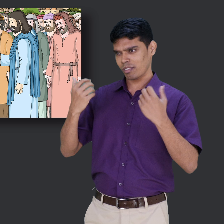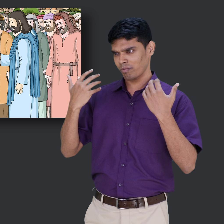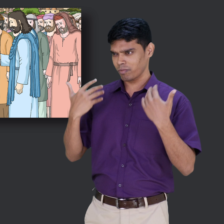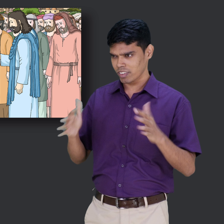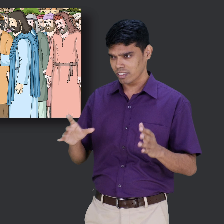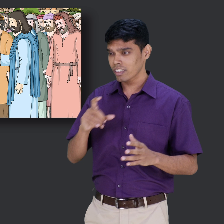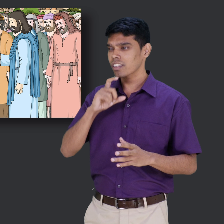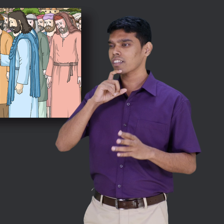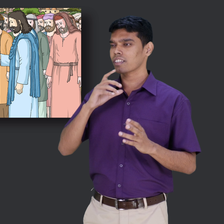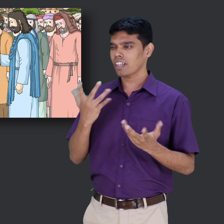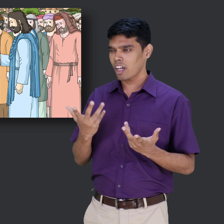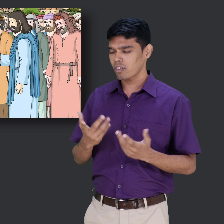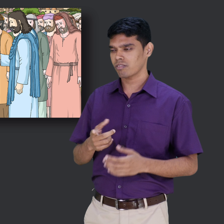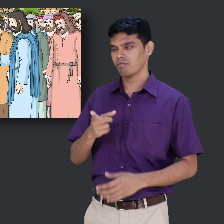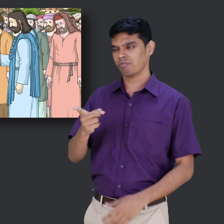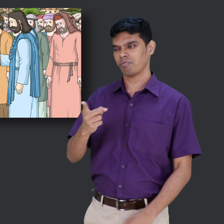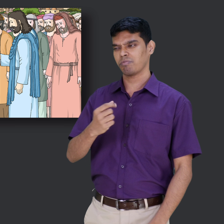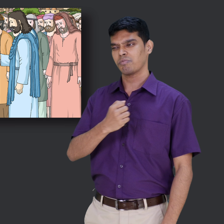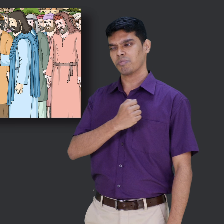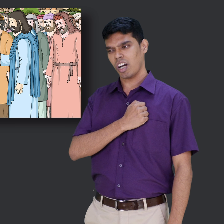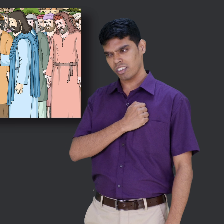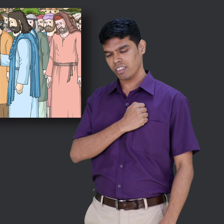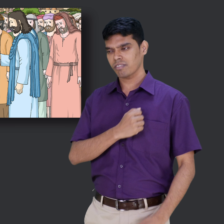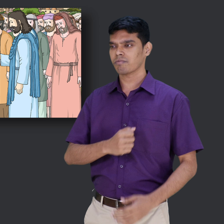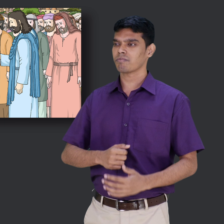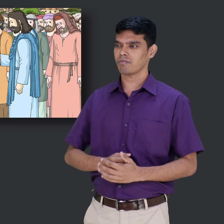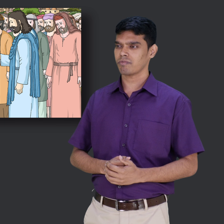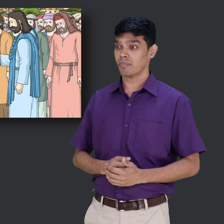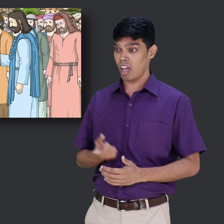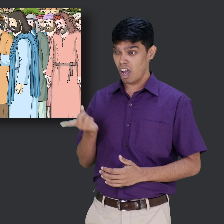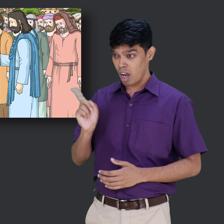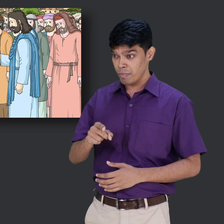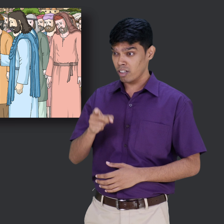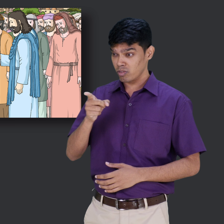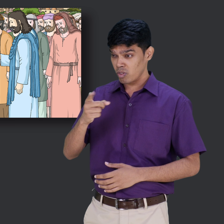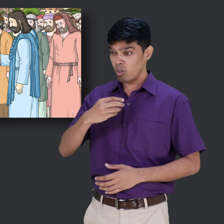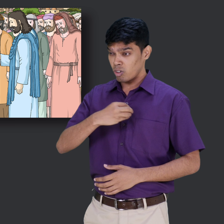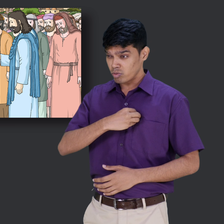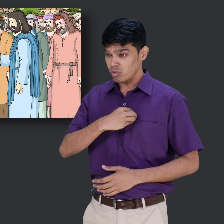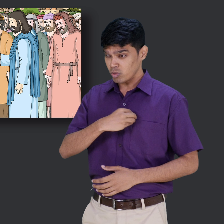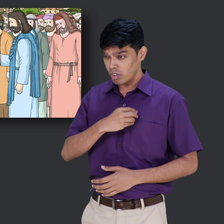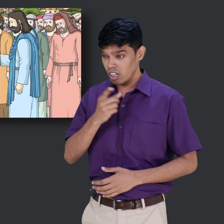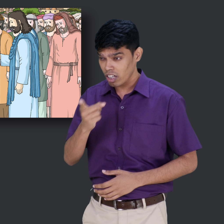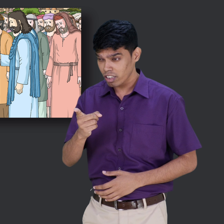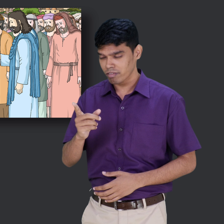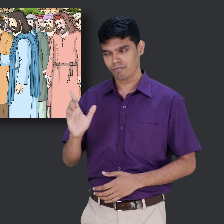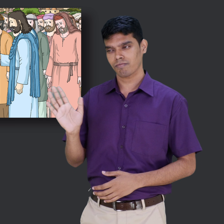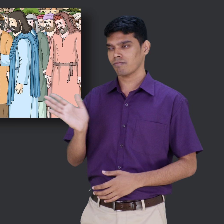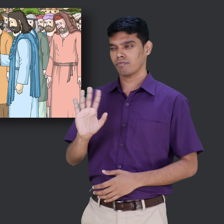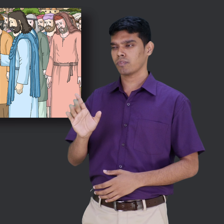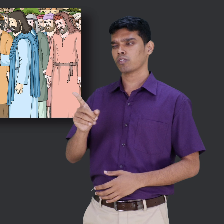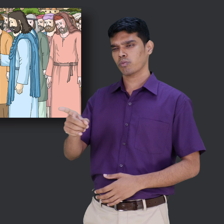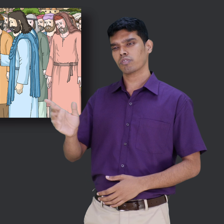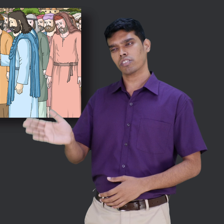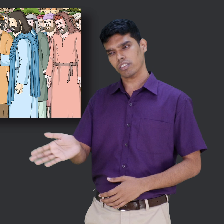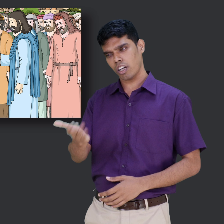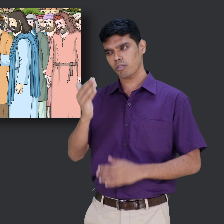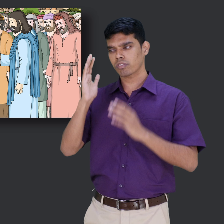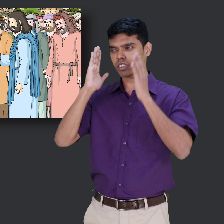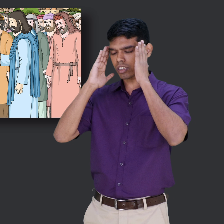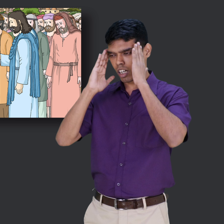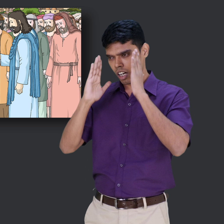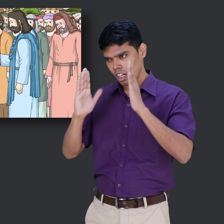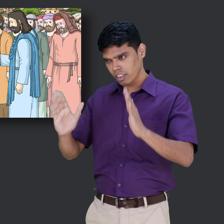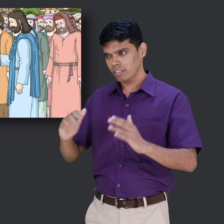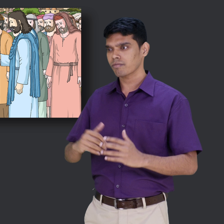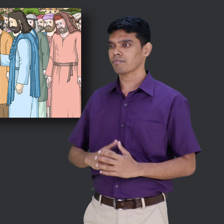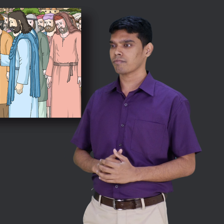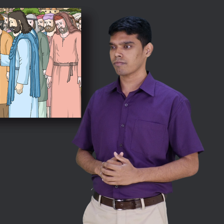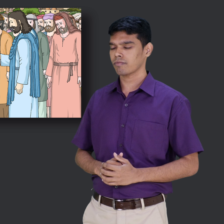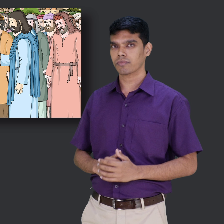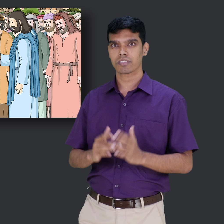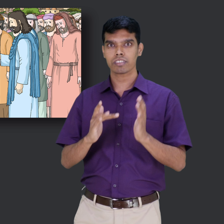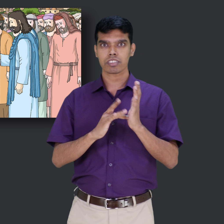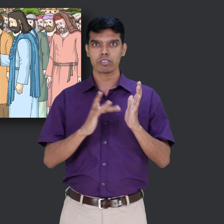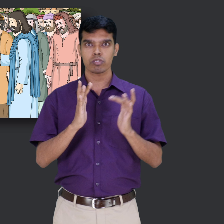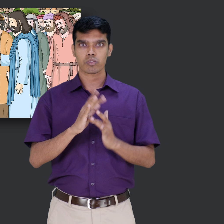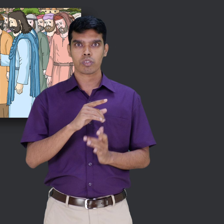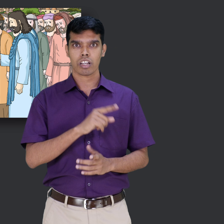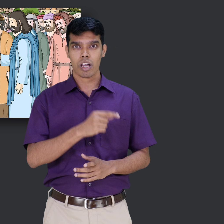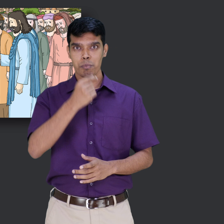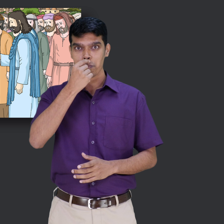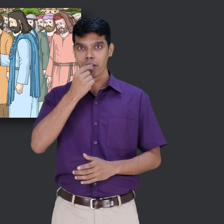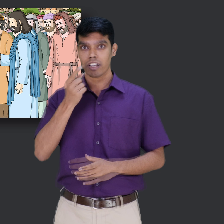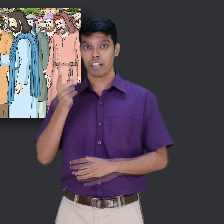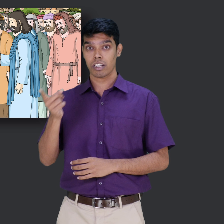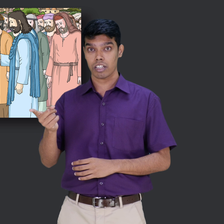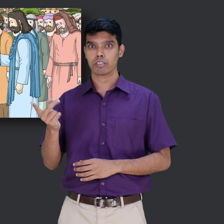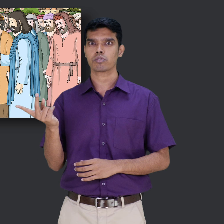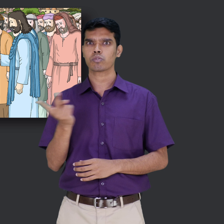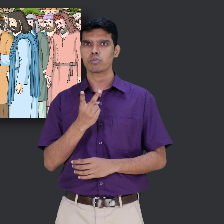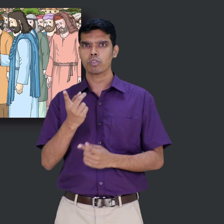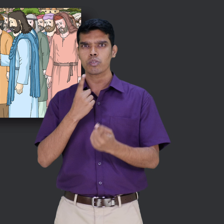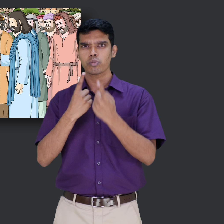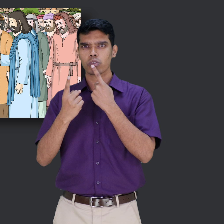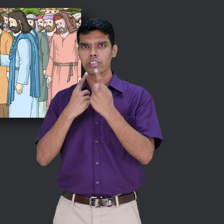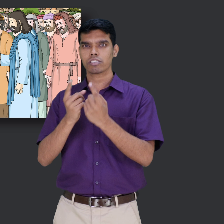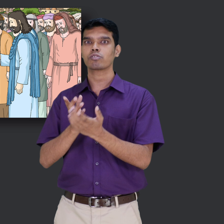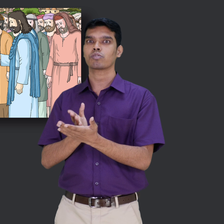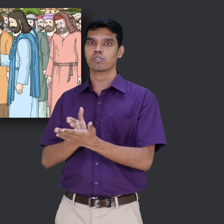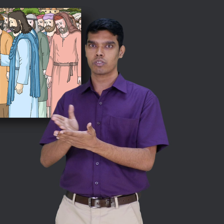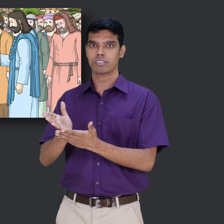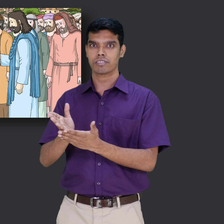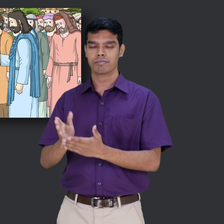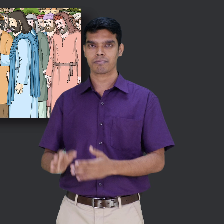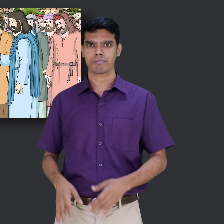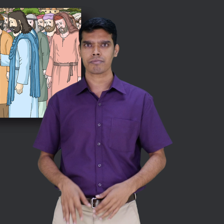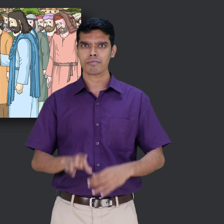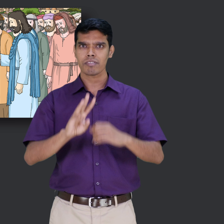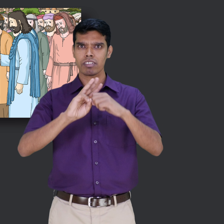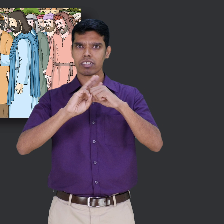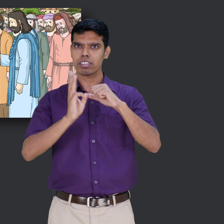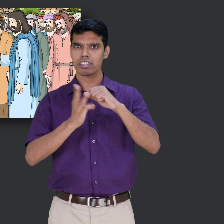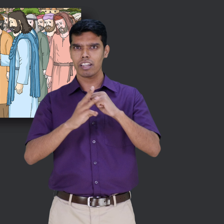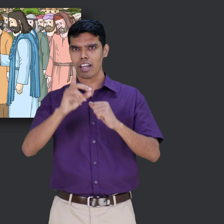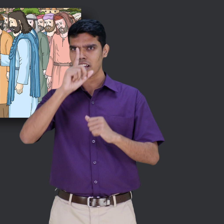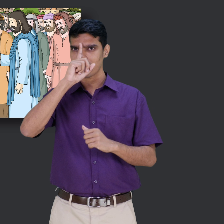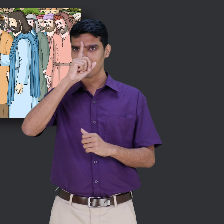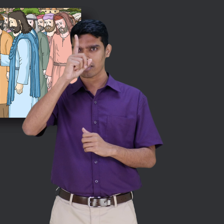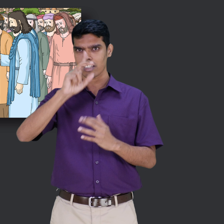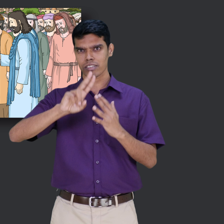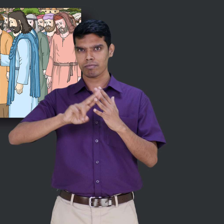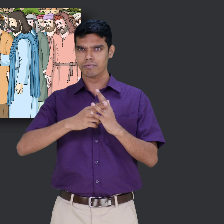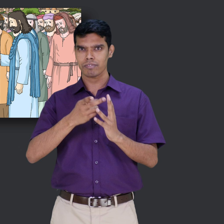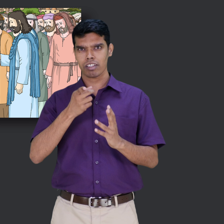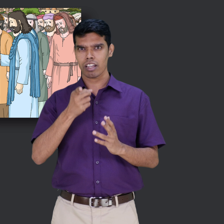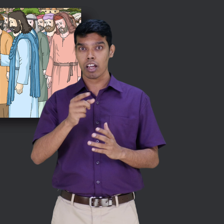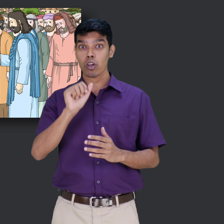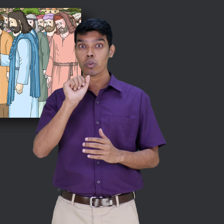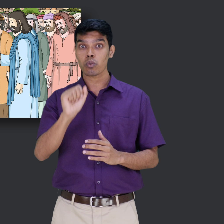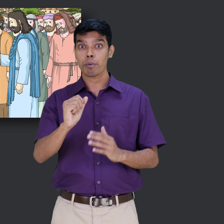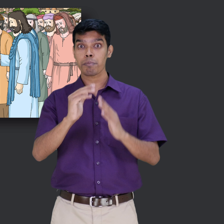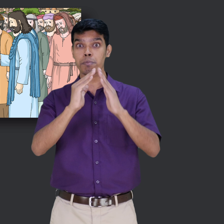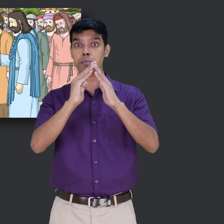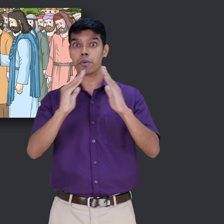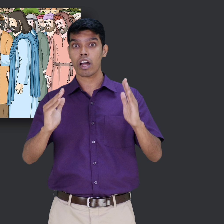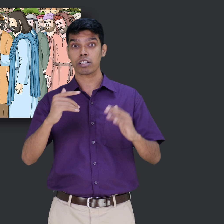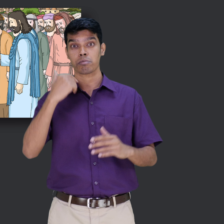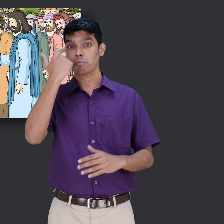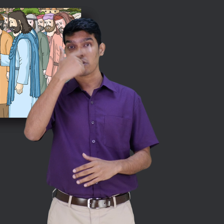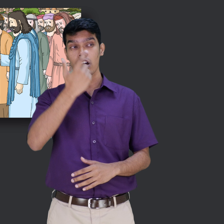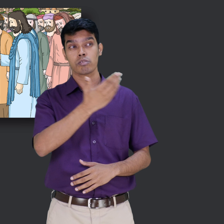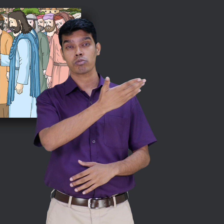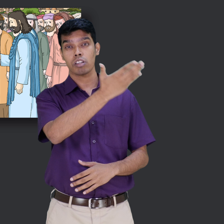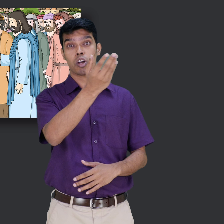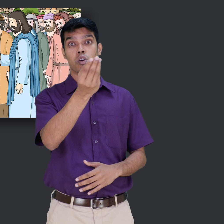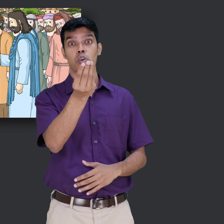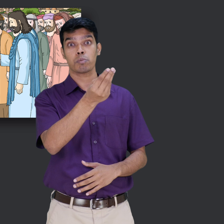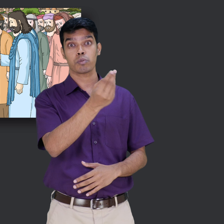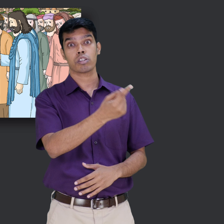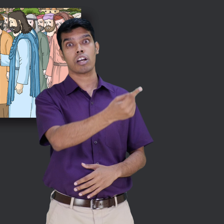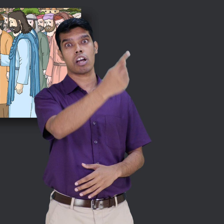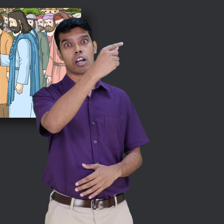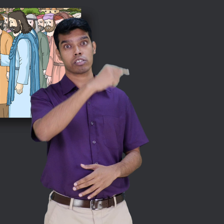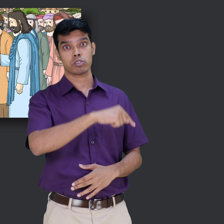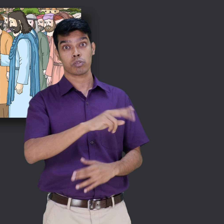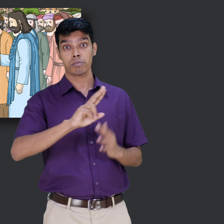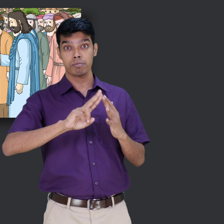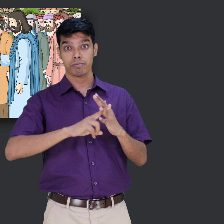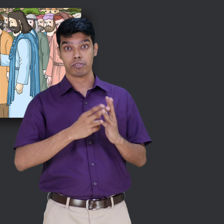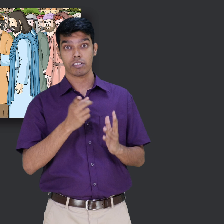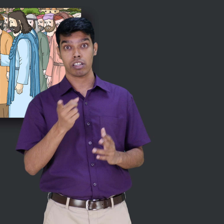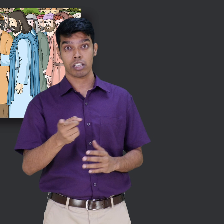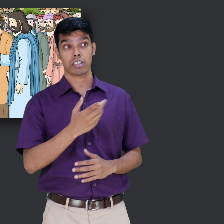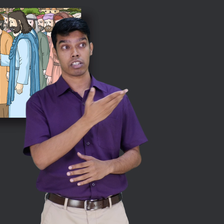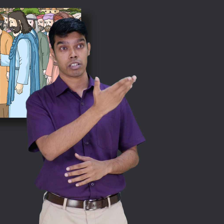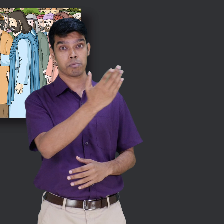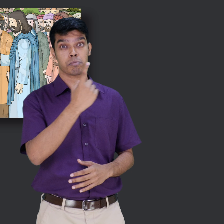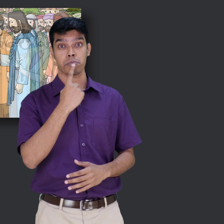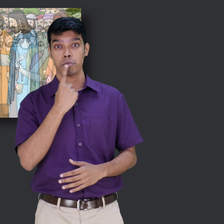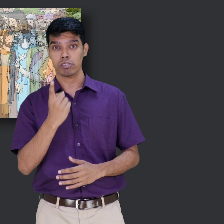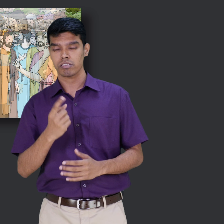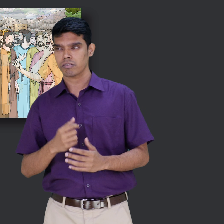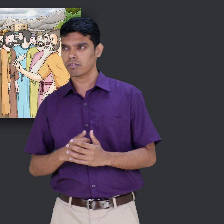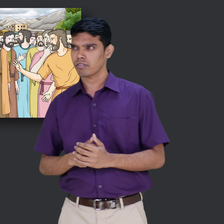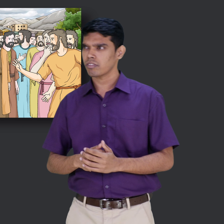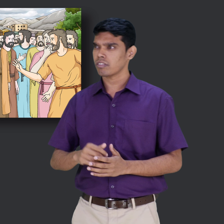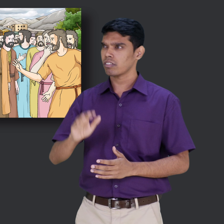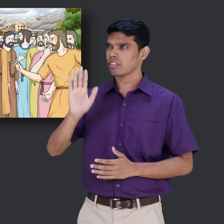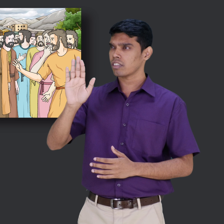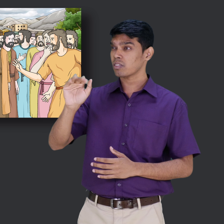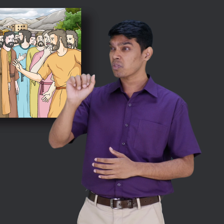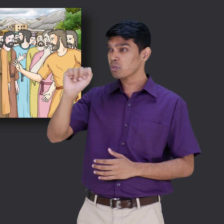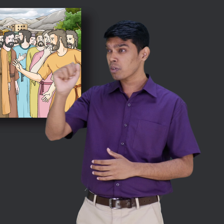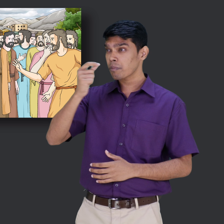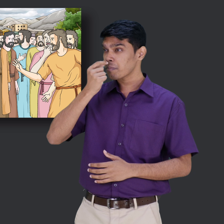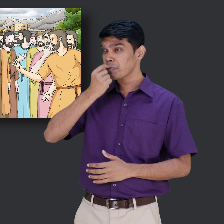“Daughter,” said Jesus, “your faith has healed you. Go in peace and be free of your affliction.”